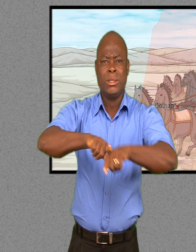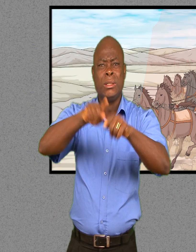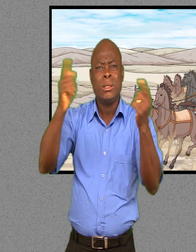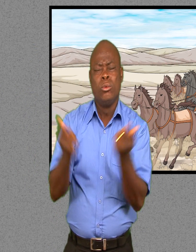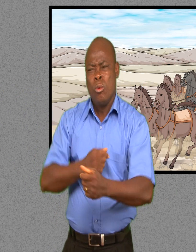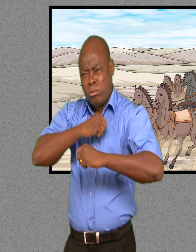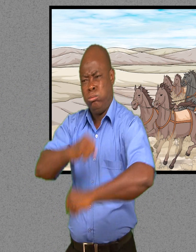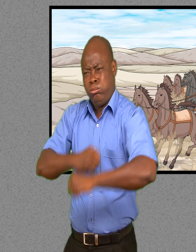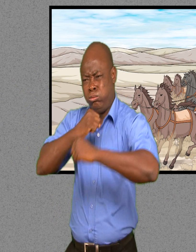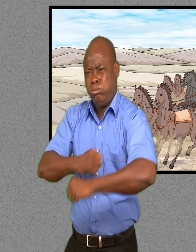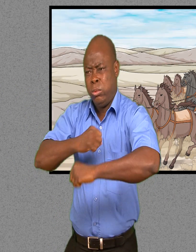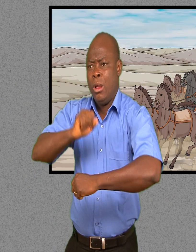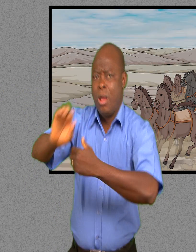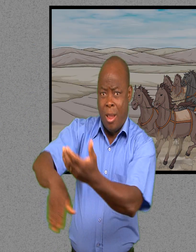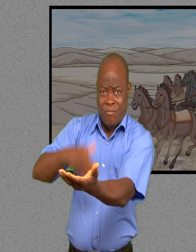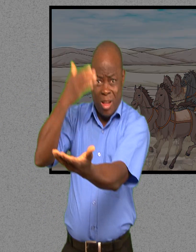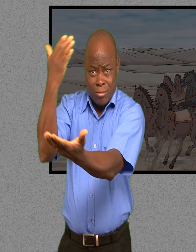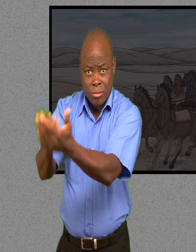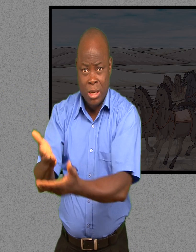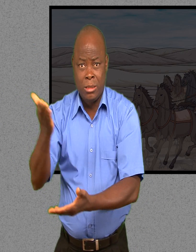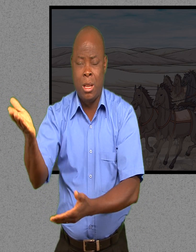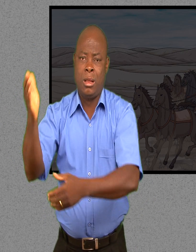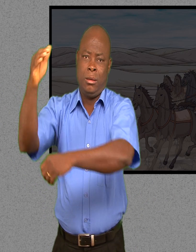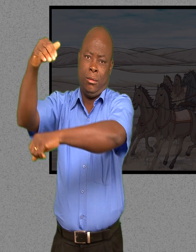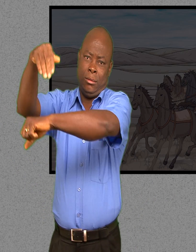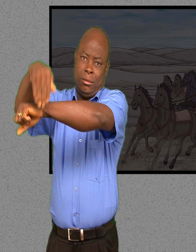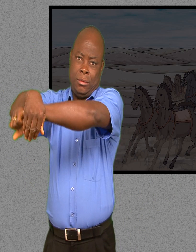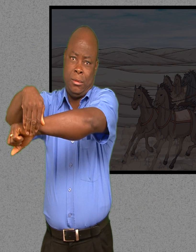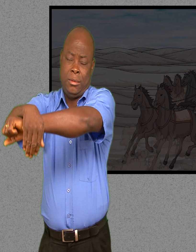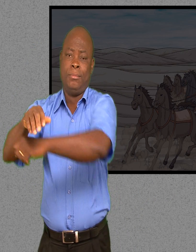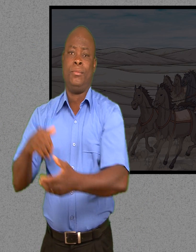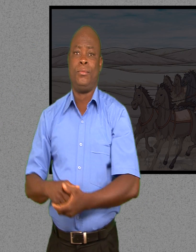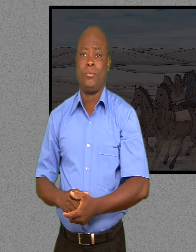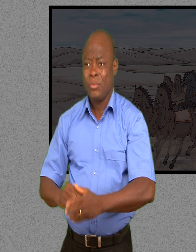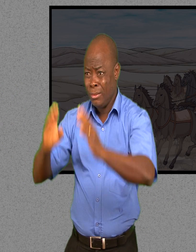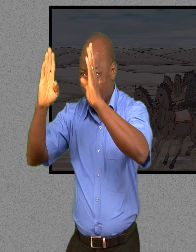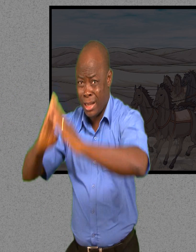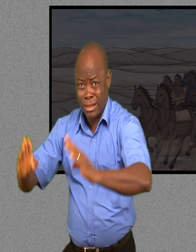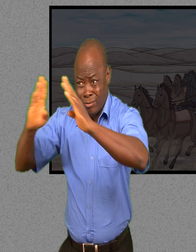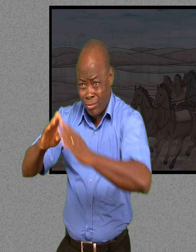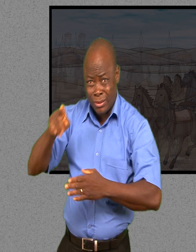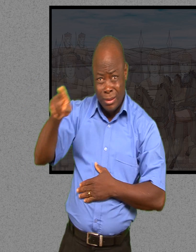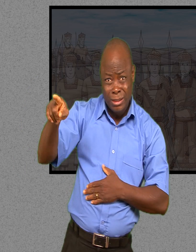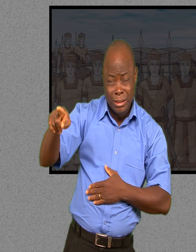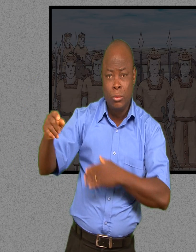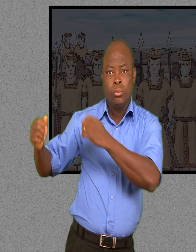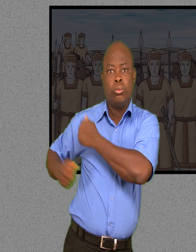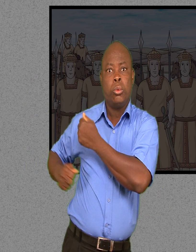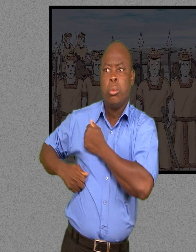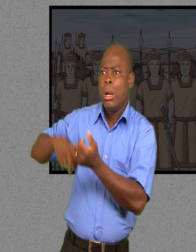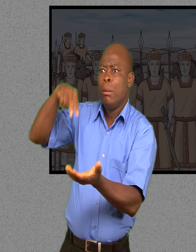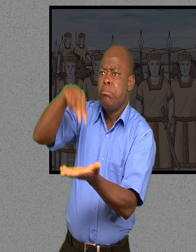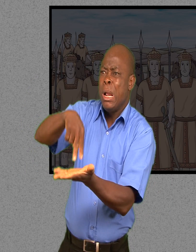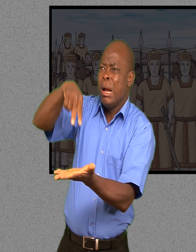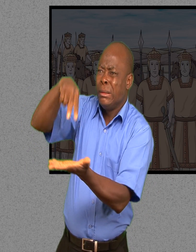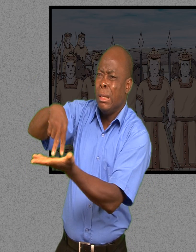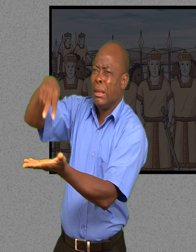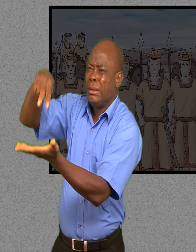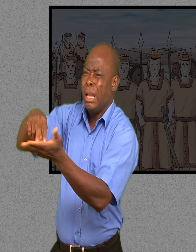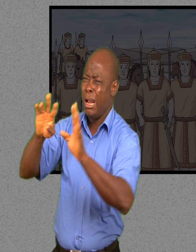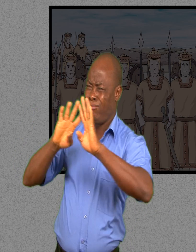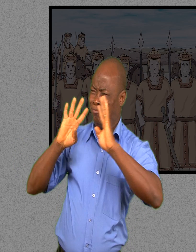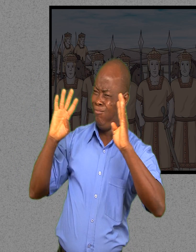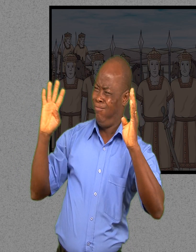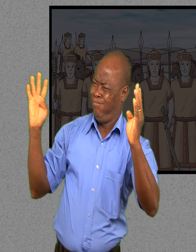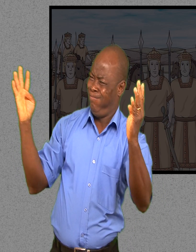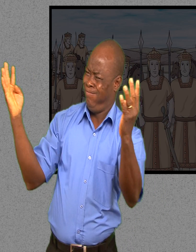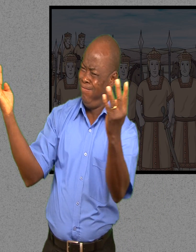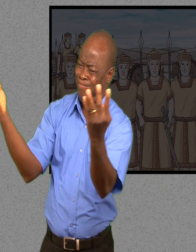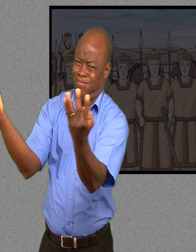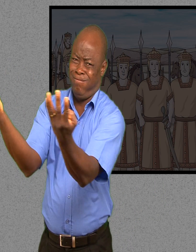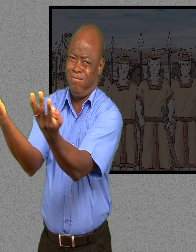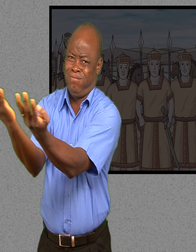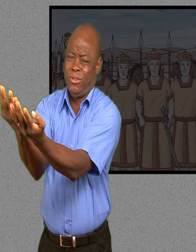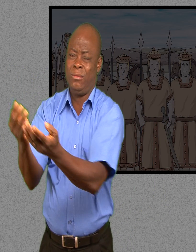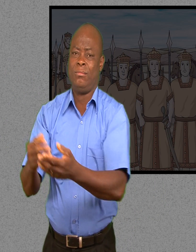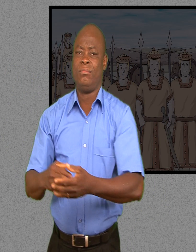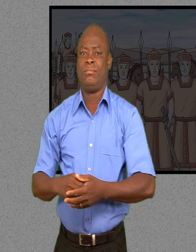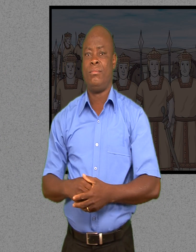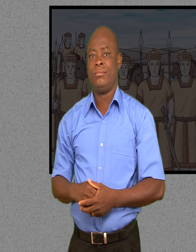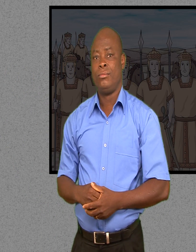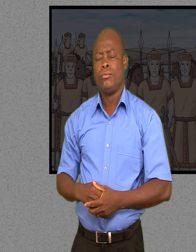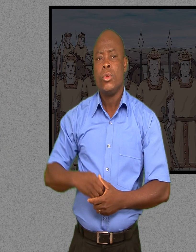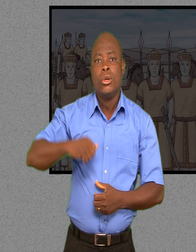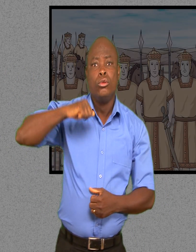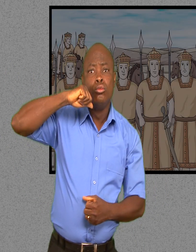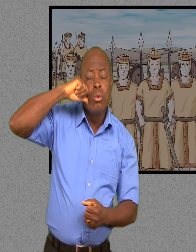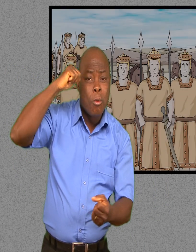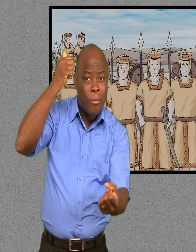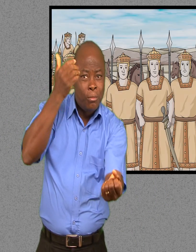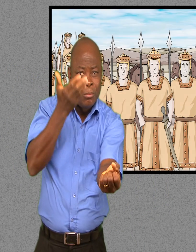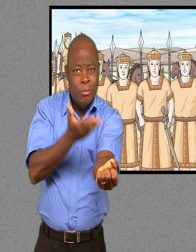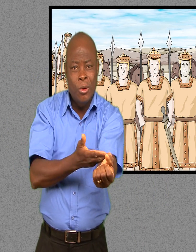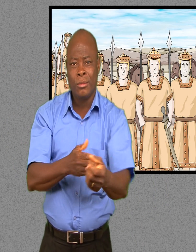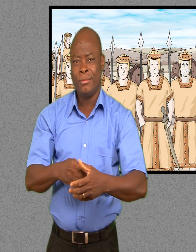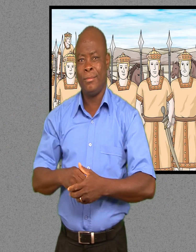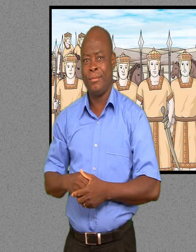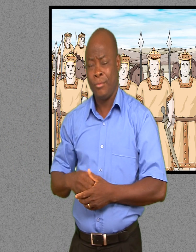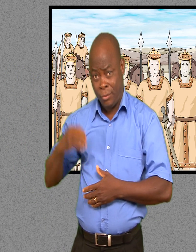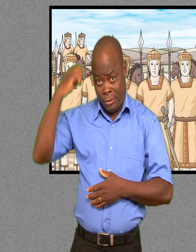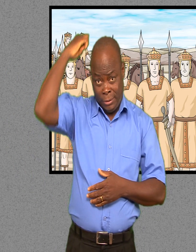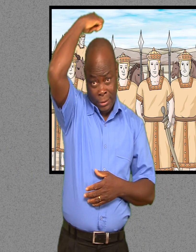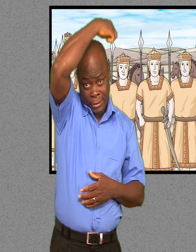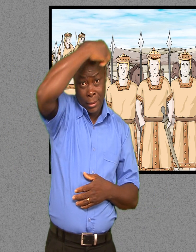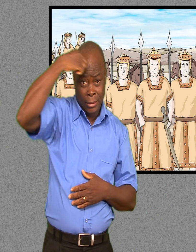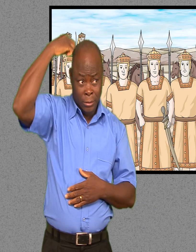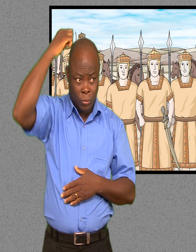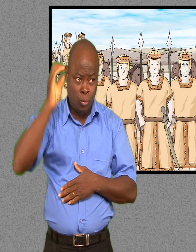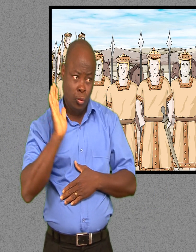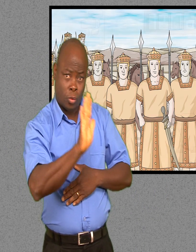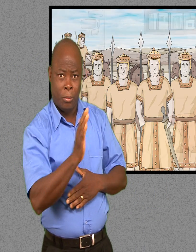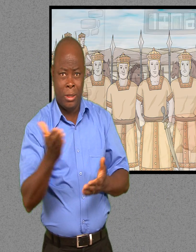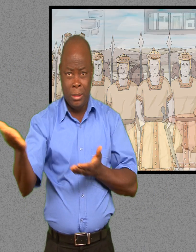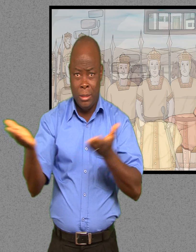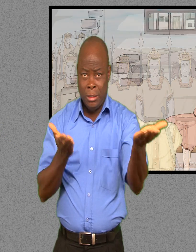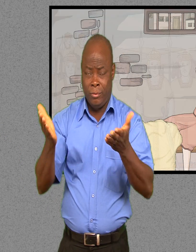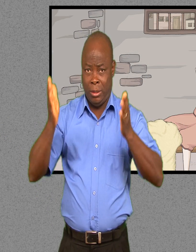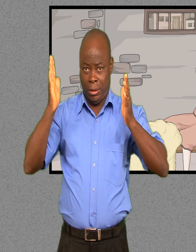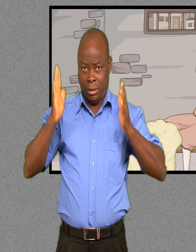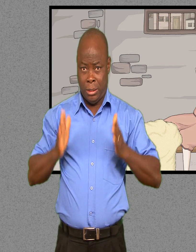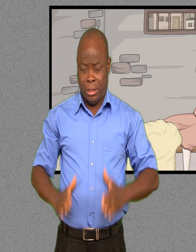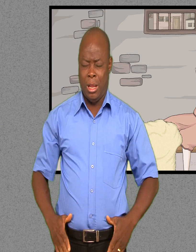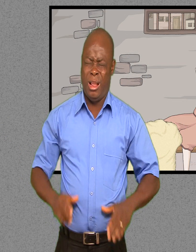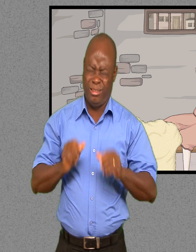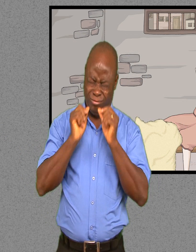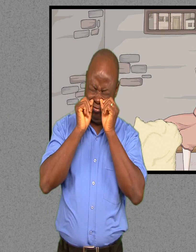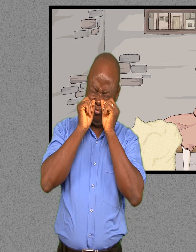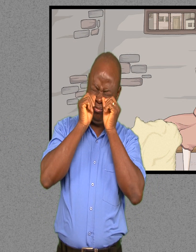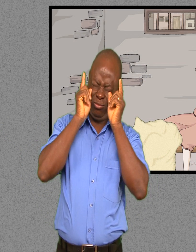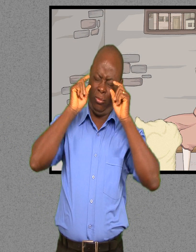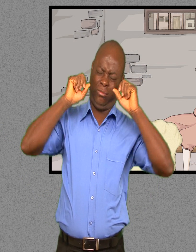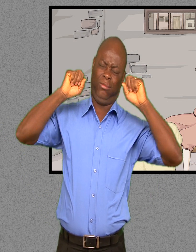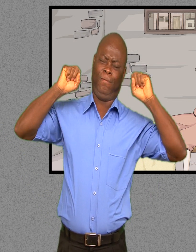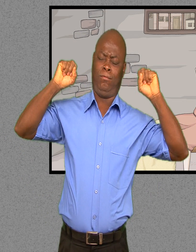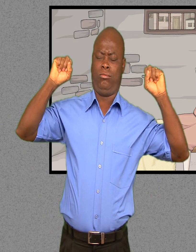They went there by night and surrounded the city.